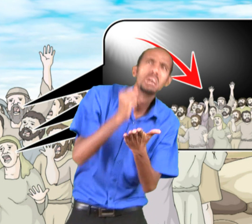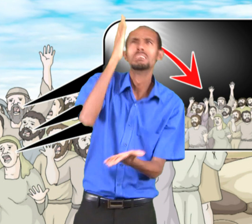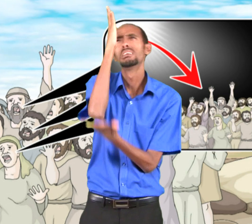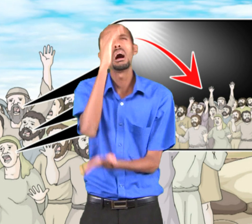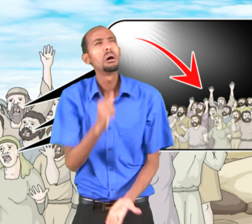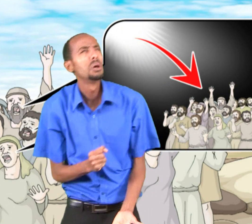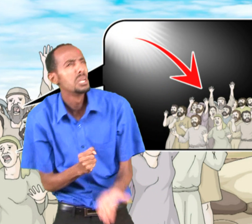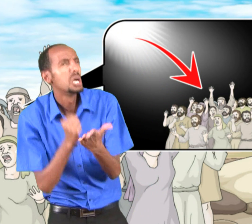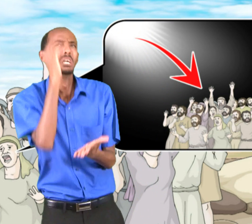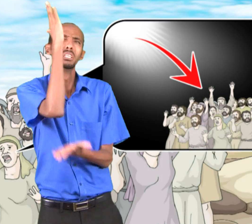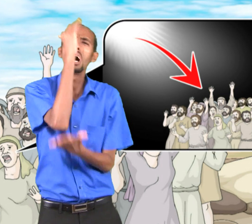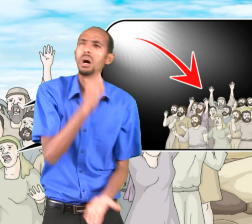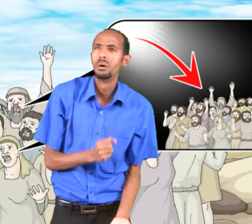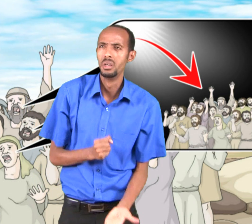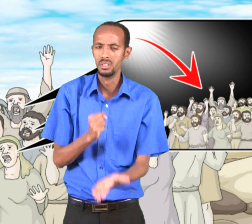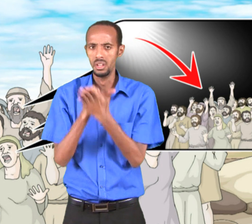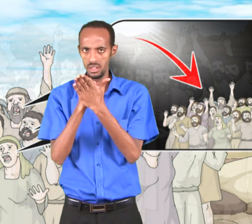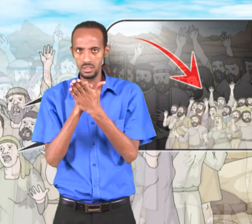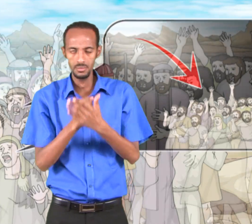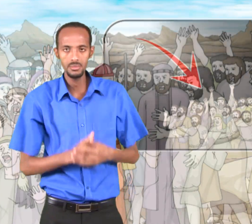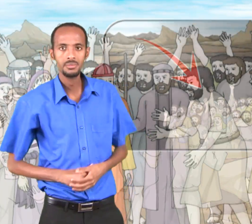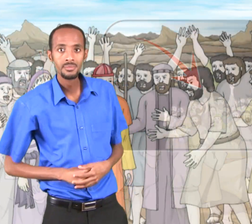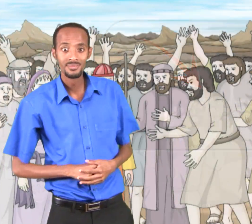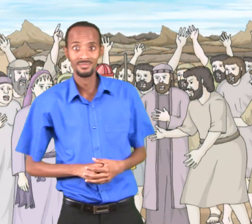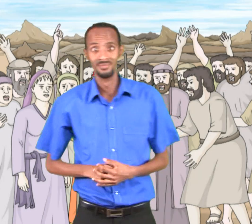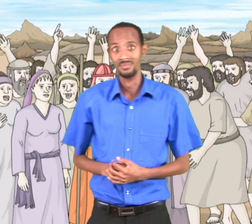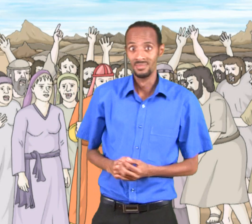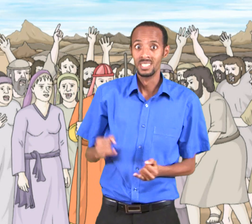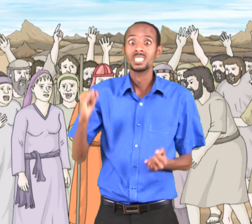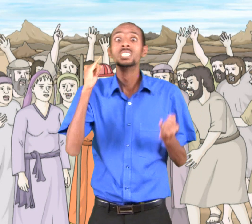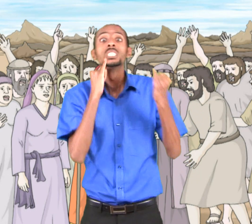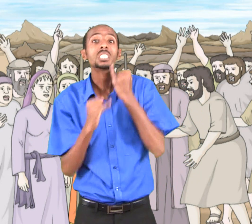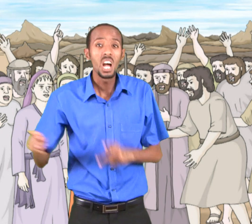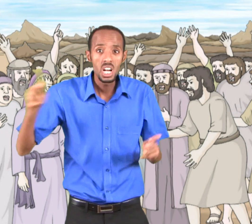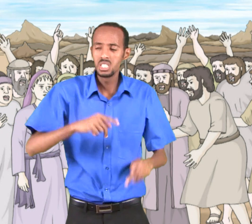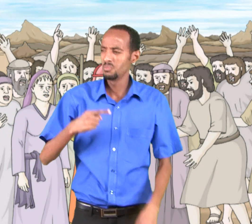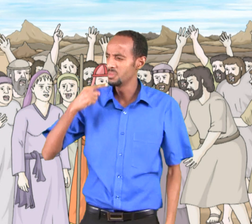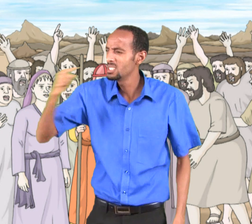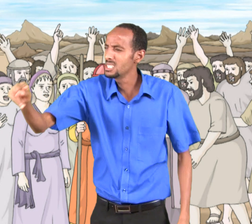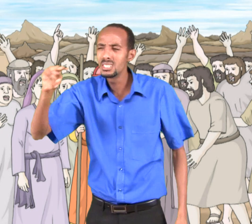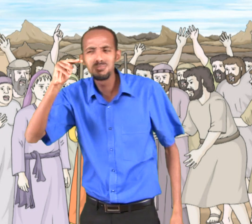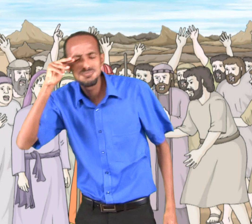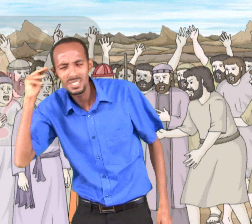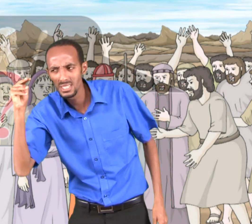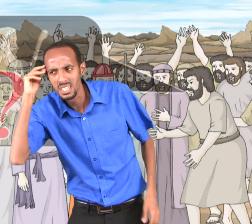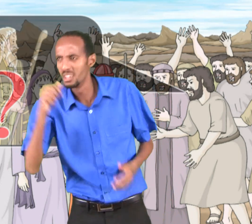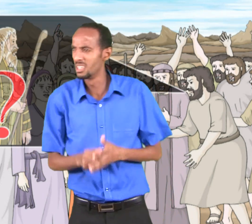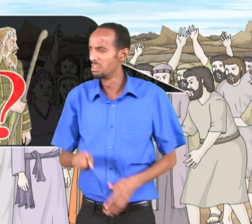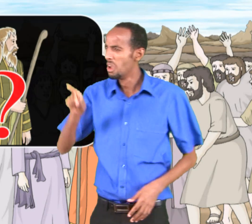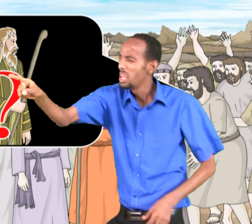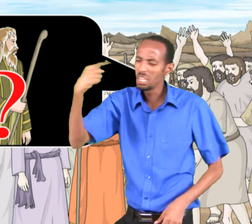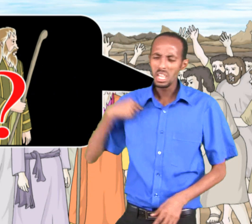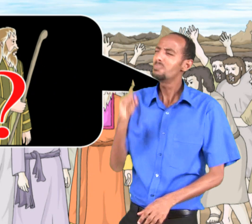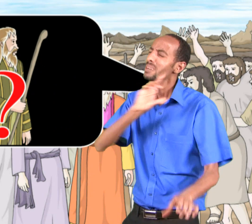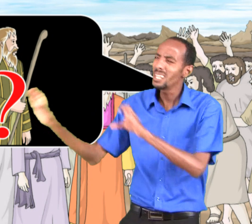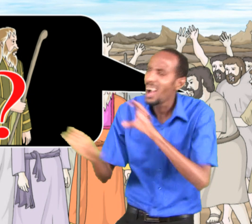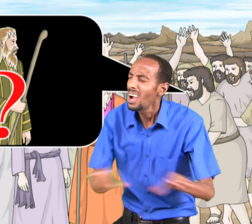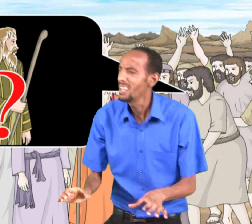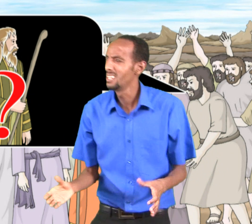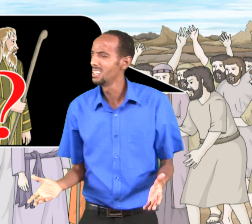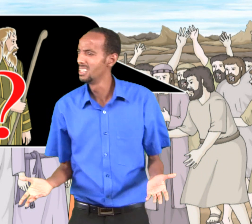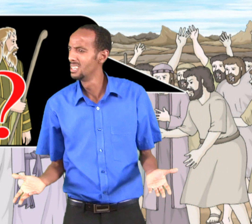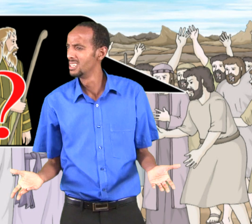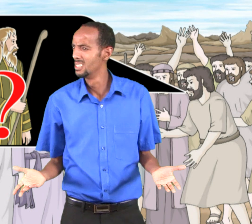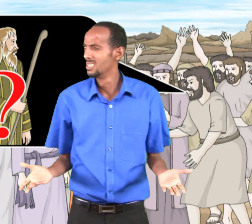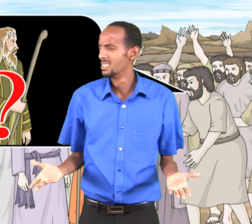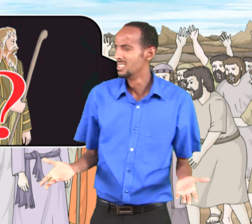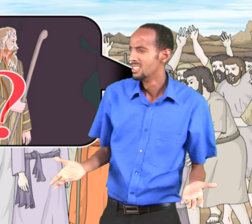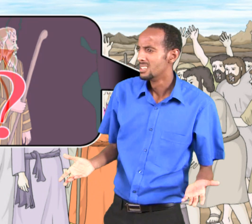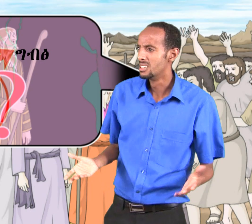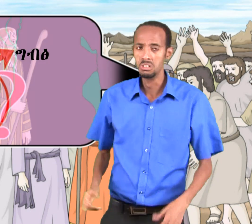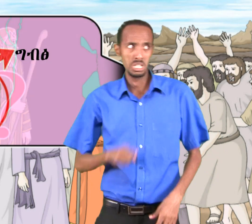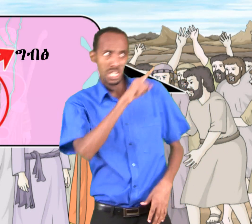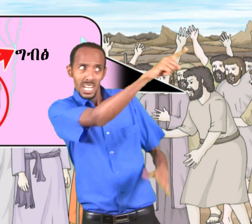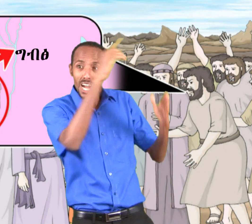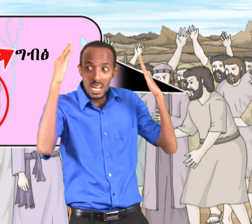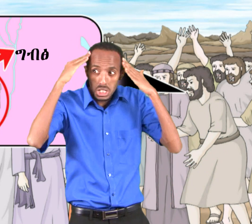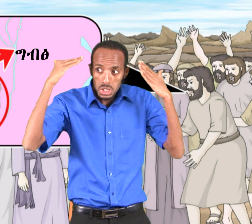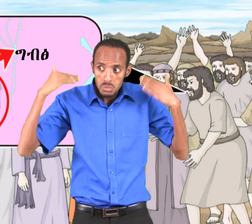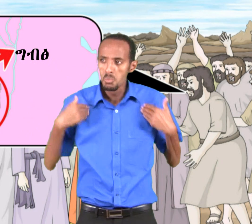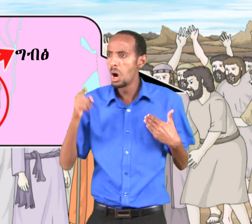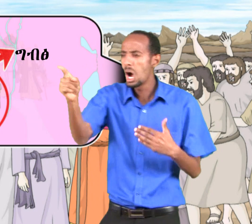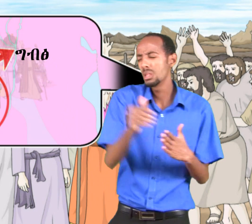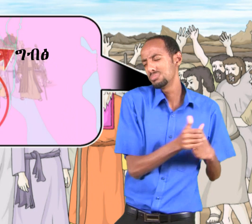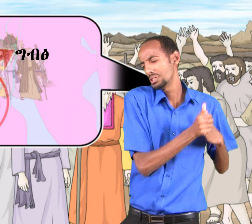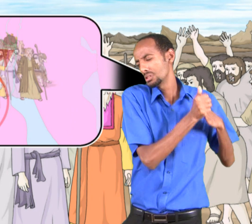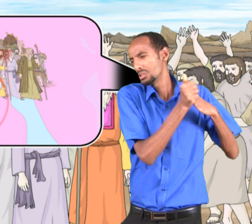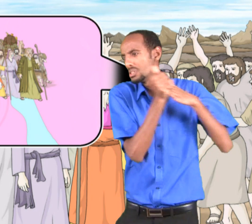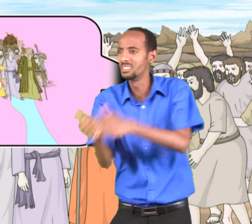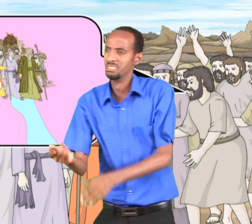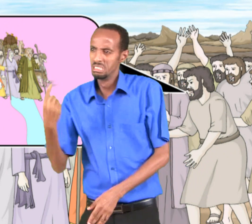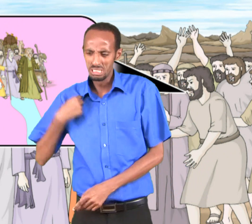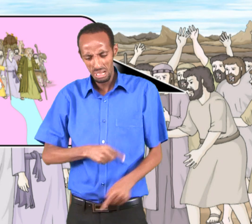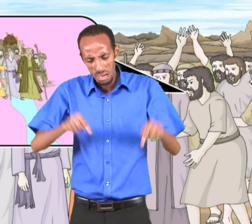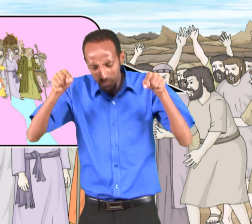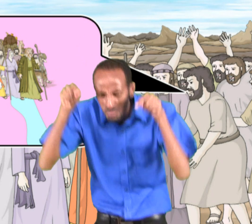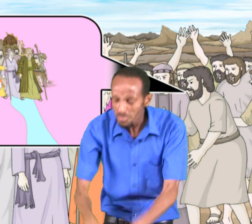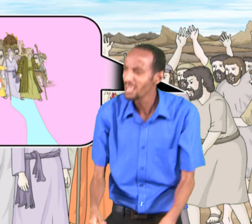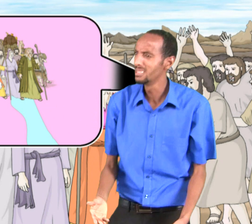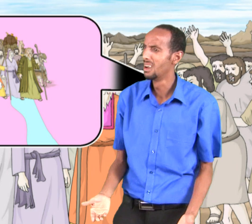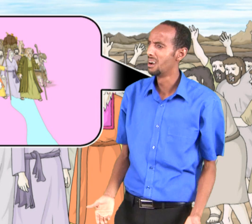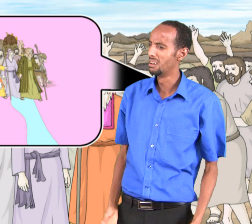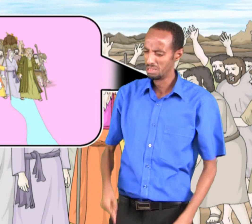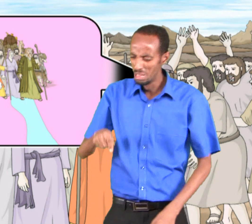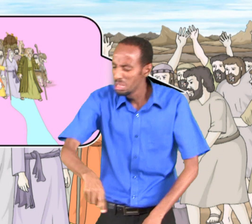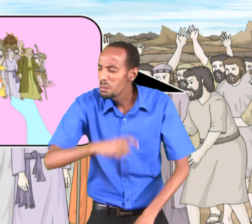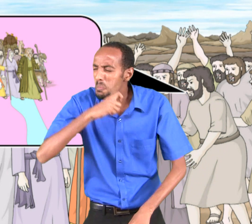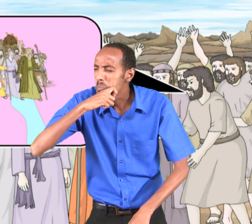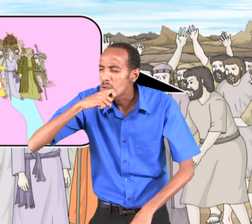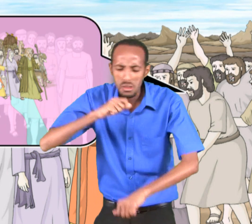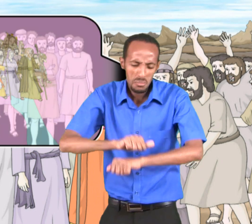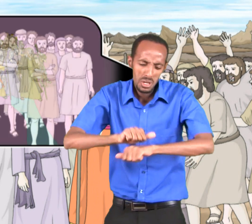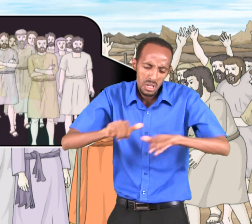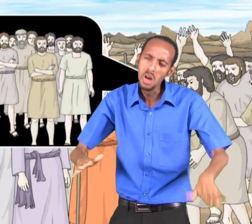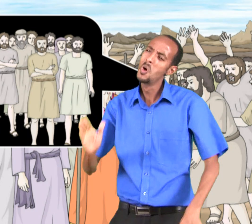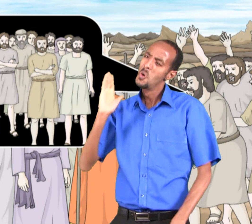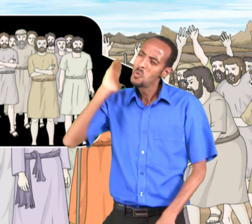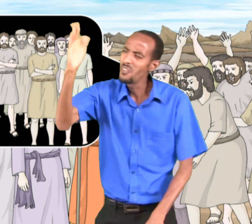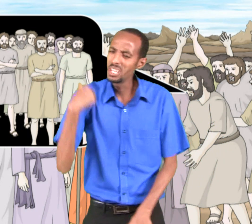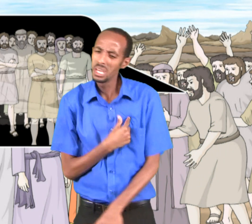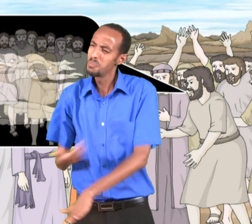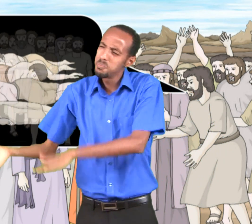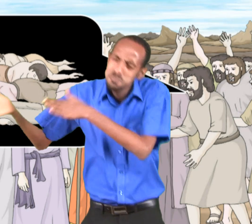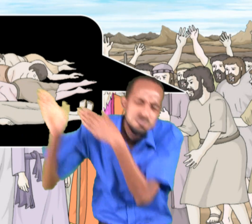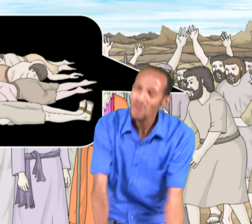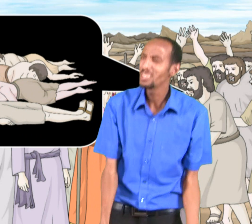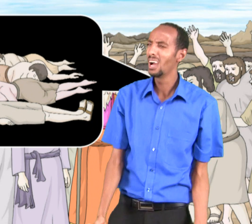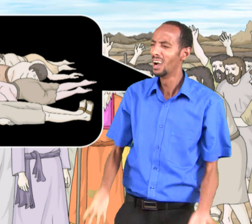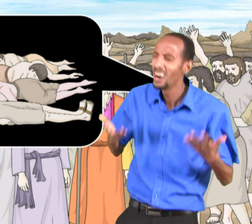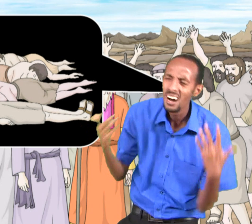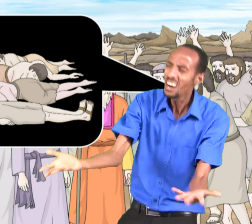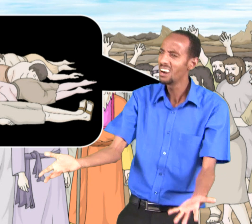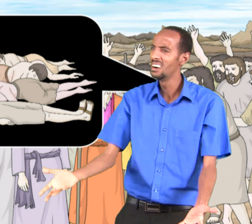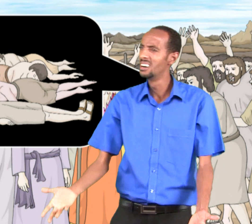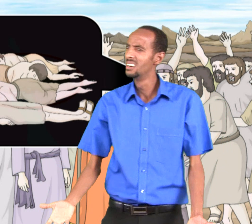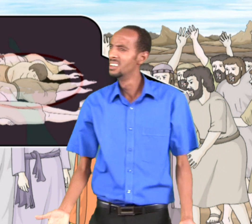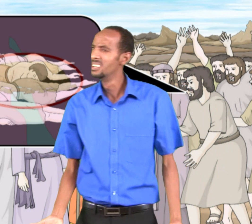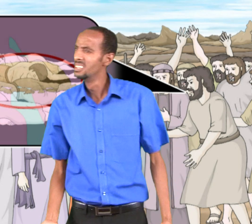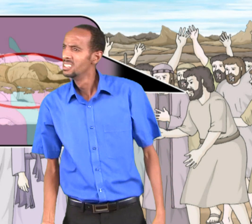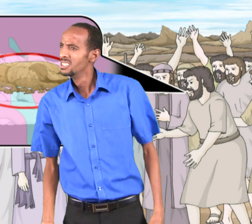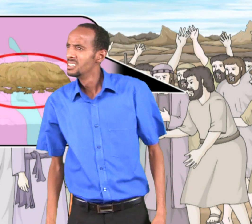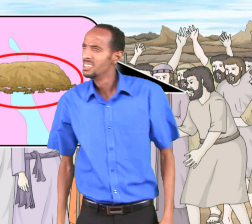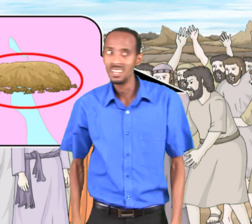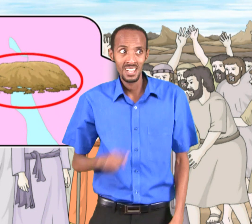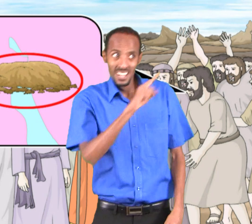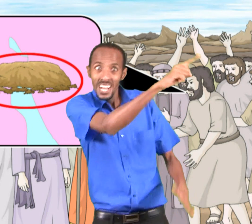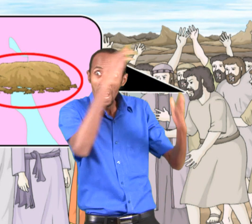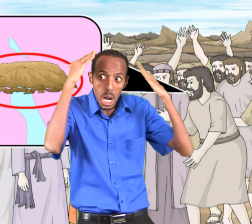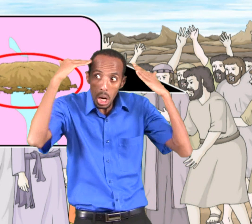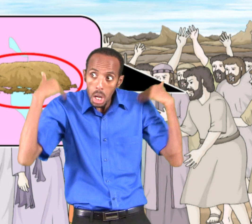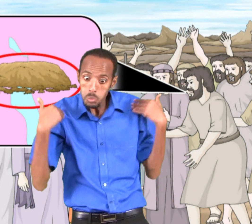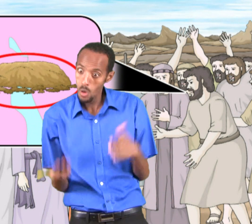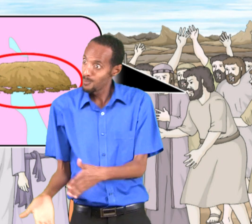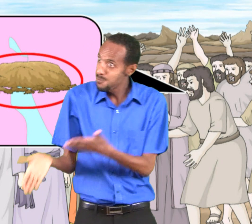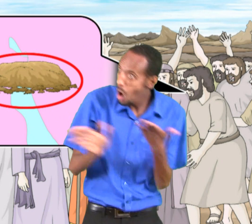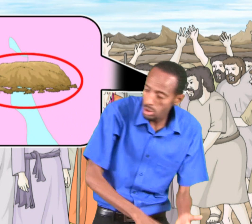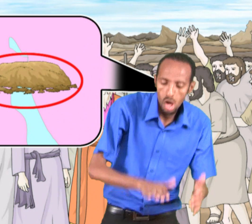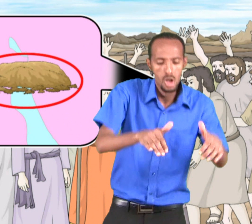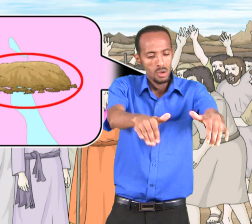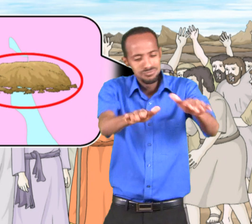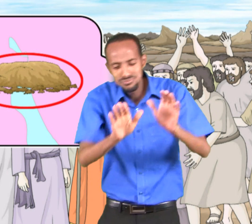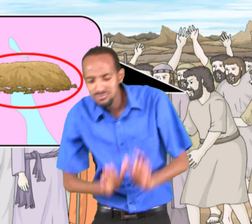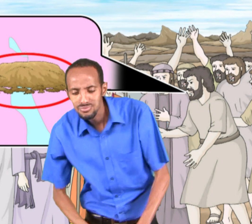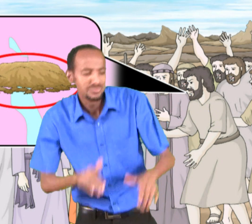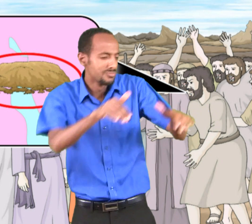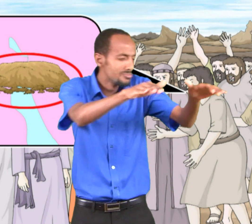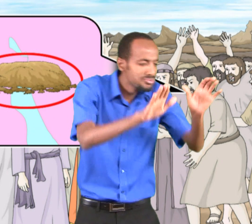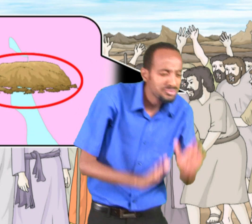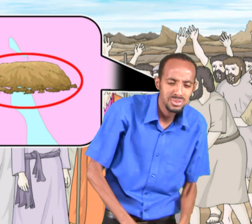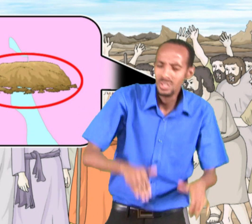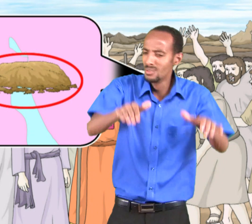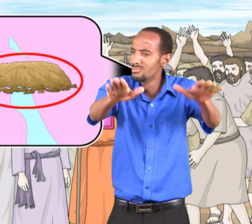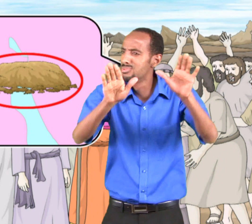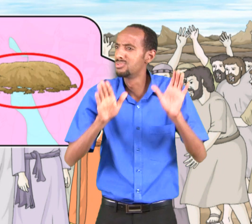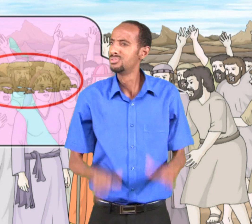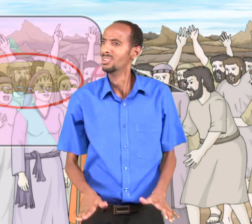They said to Moses, “Was it because there were no graves in Egypt that you brought us into the wilderness to die? What have you done to us by bringing us out of Egypt?